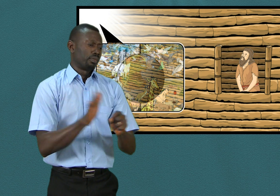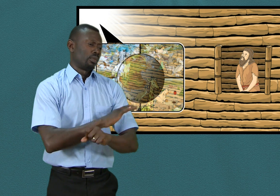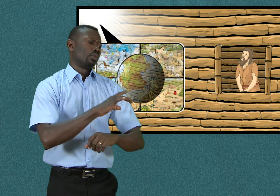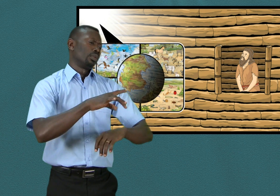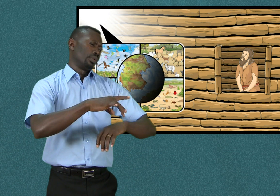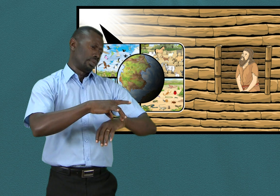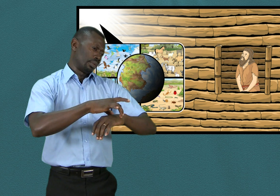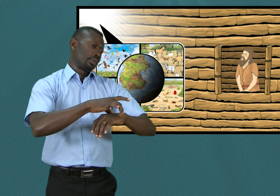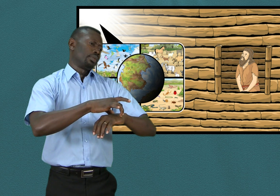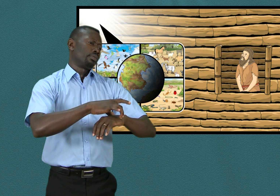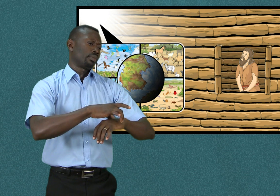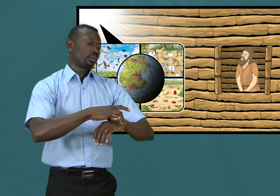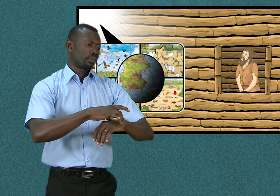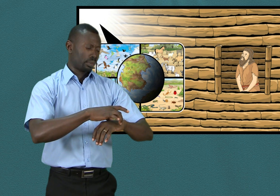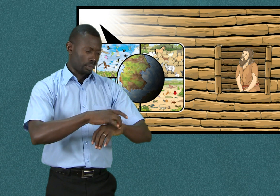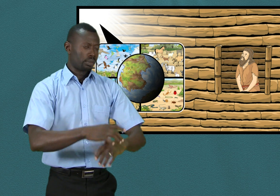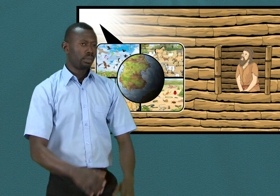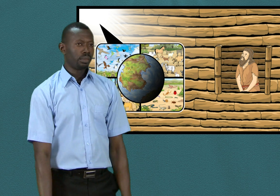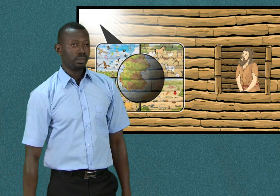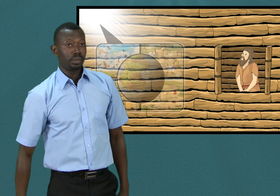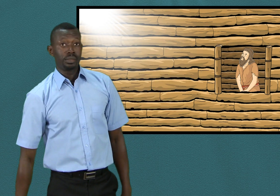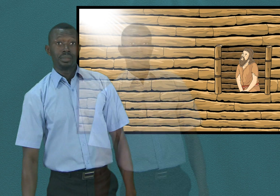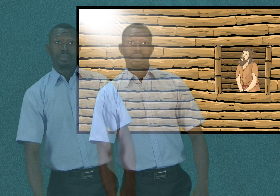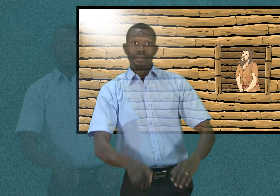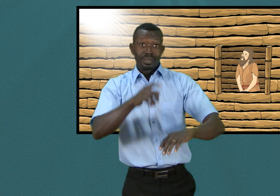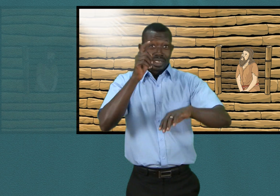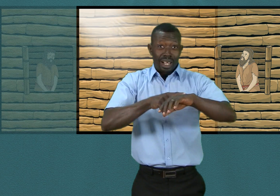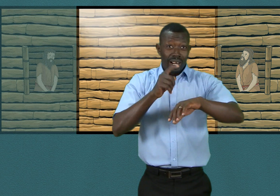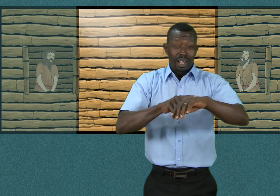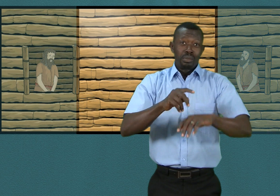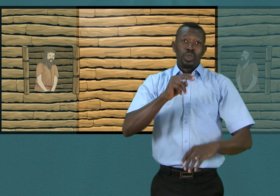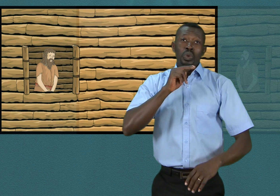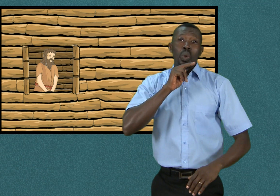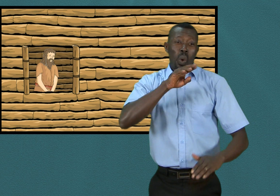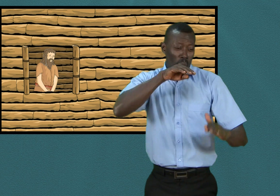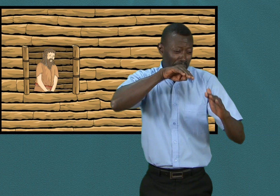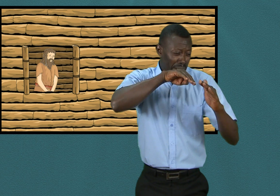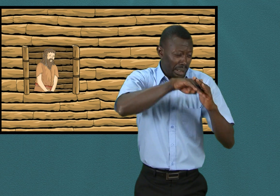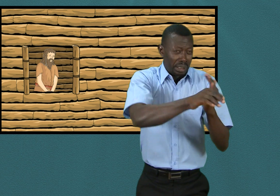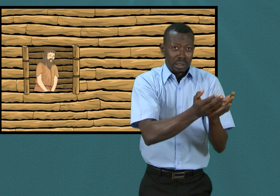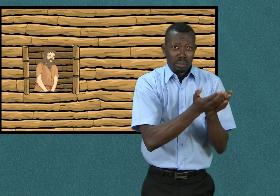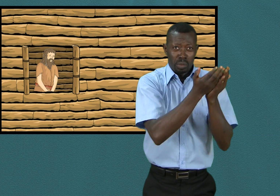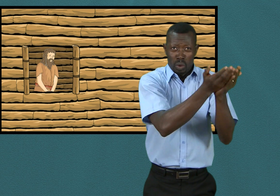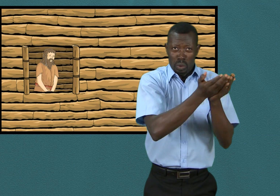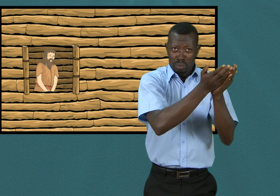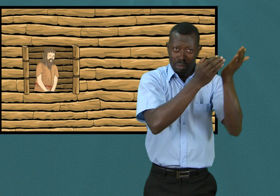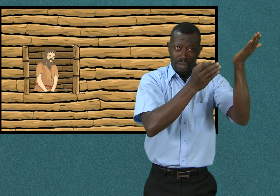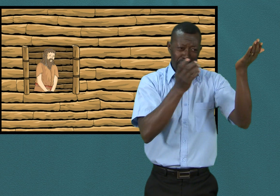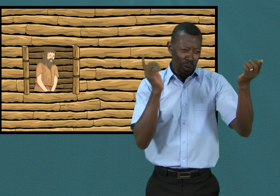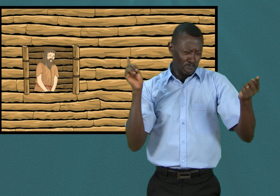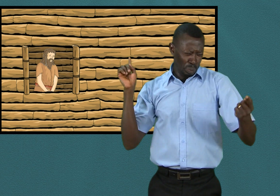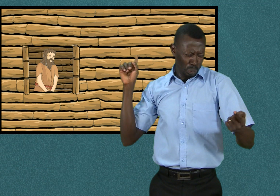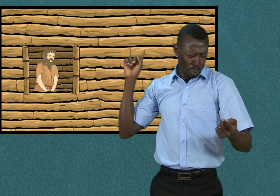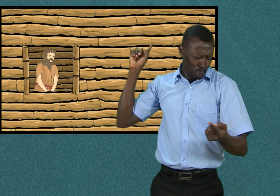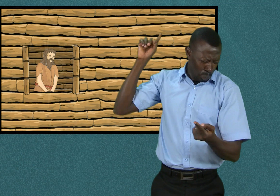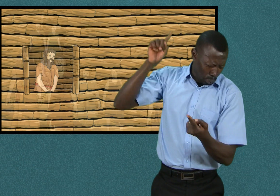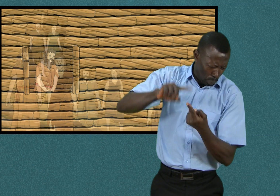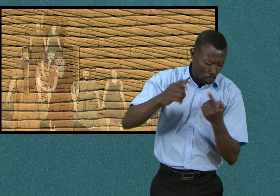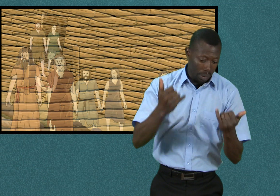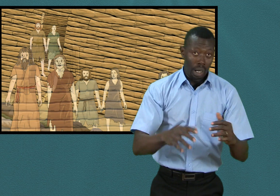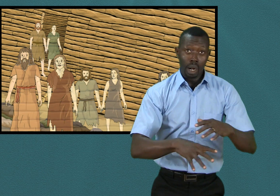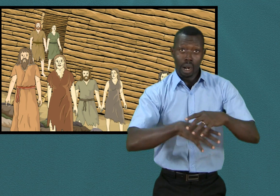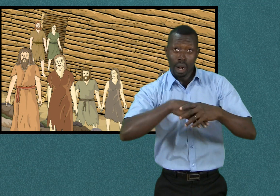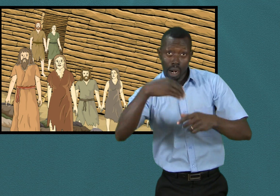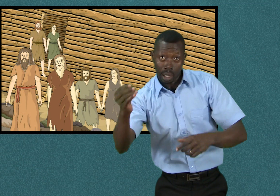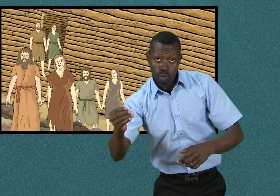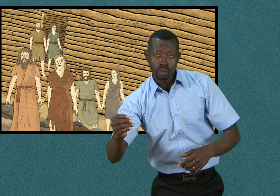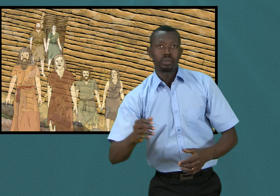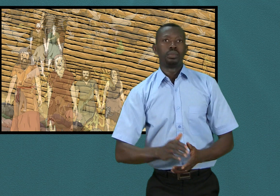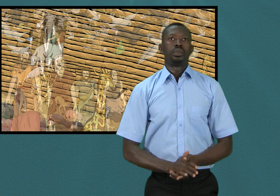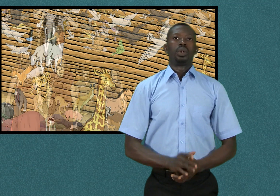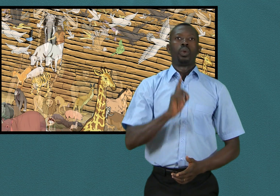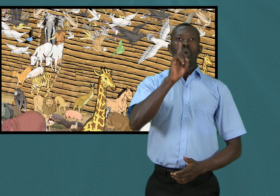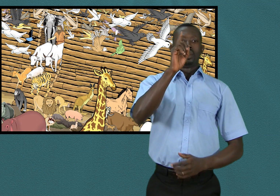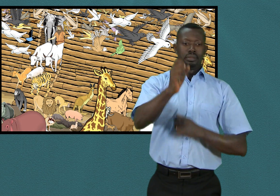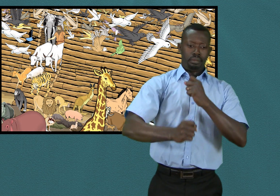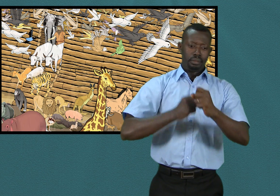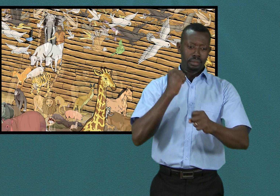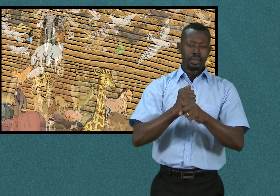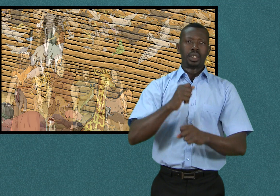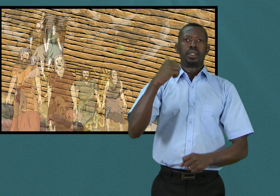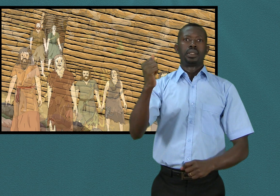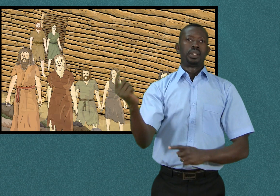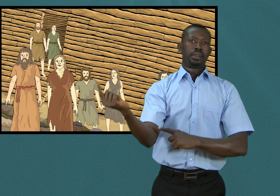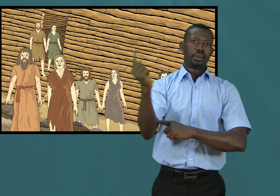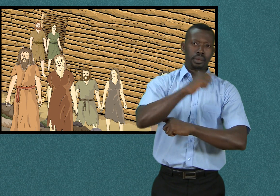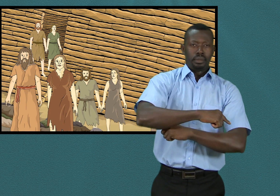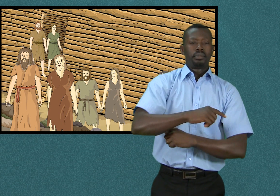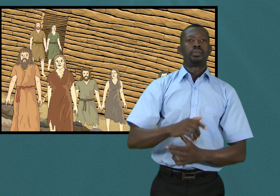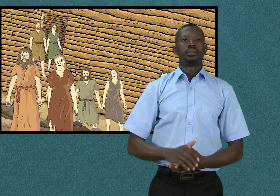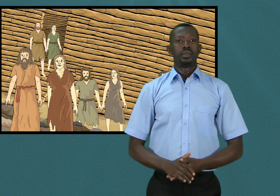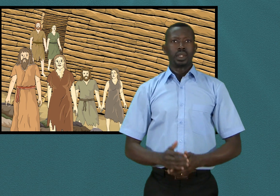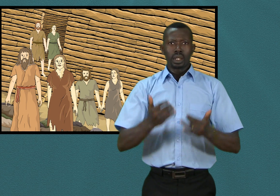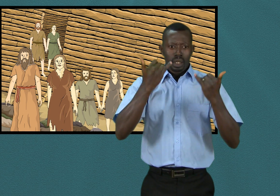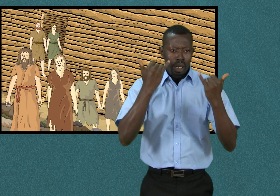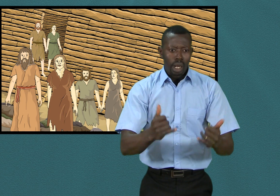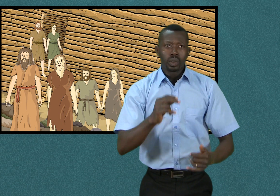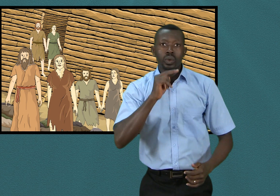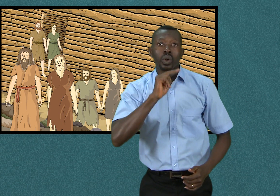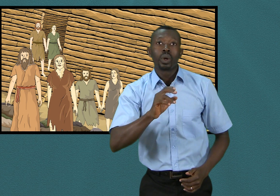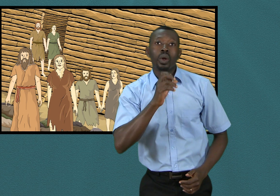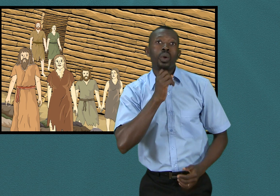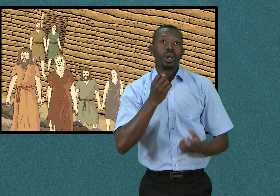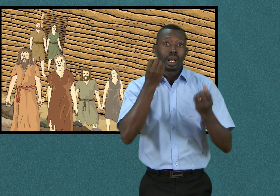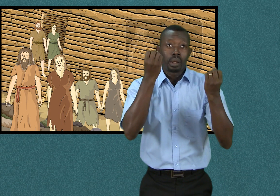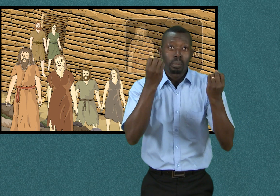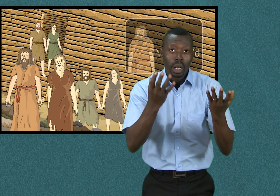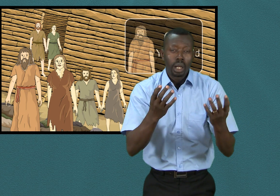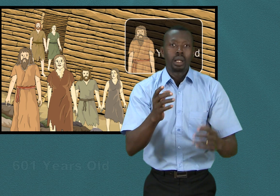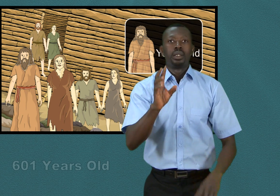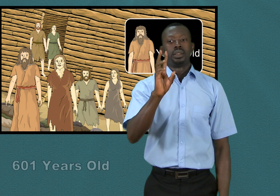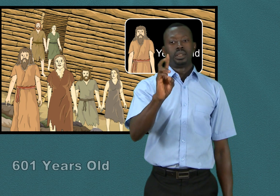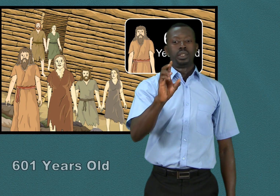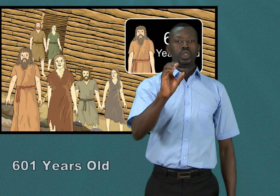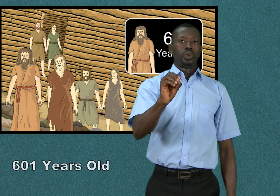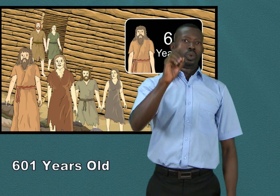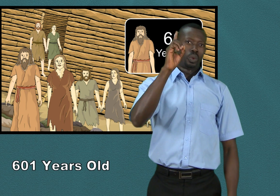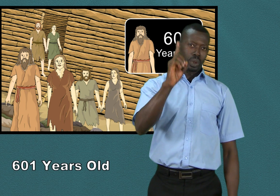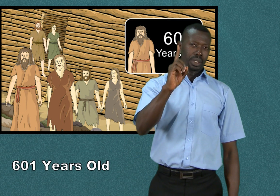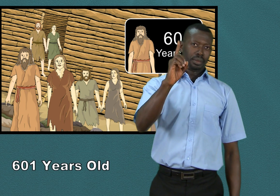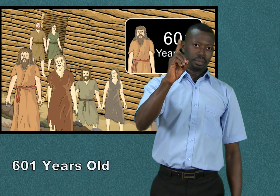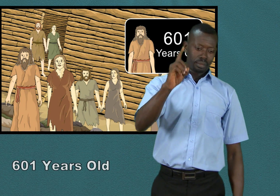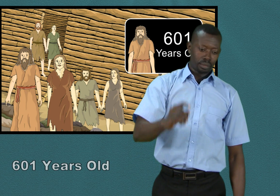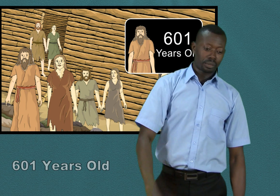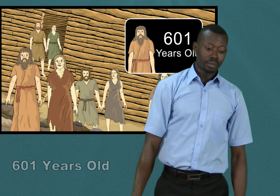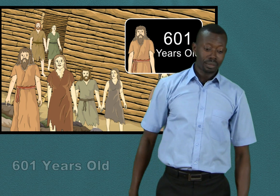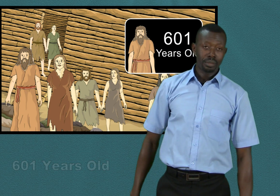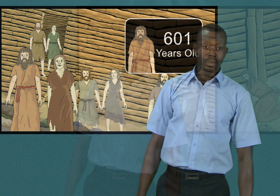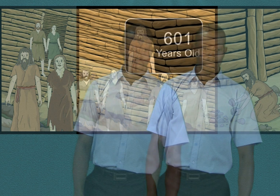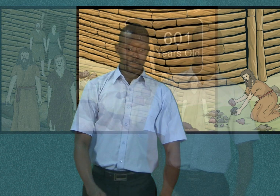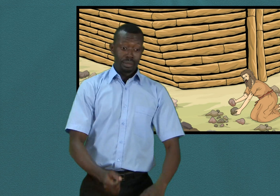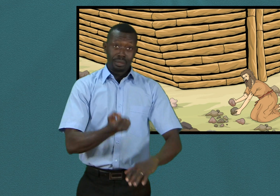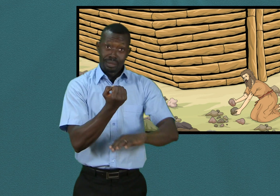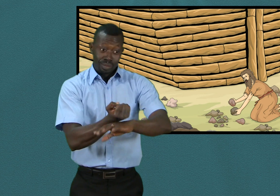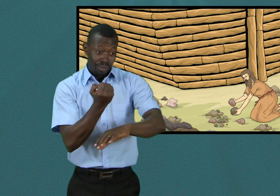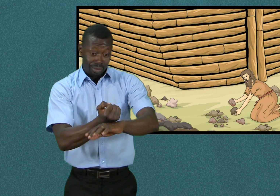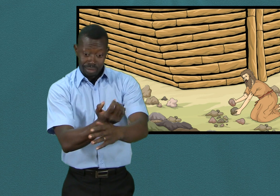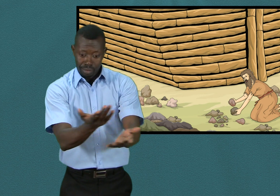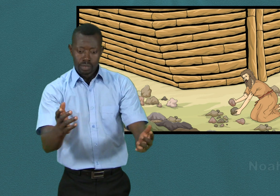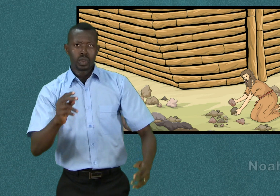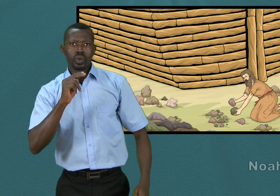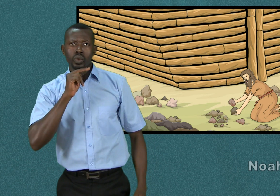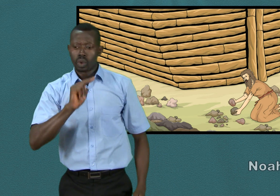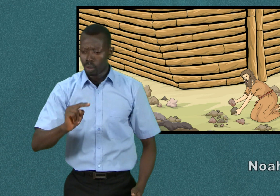So Noah came out, along with his sons and his wife and his sons’ wives. Every living creature, every creeping thing, and every bird—everything that moves upon the earth—came out of the ark, kind by kind.